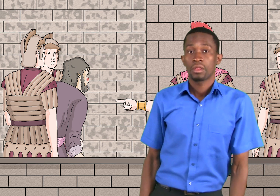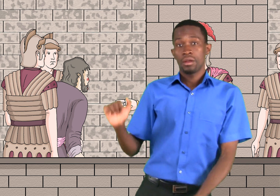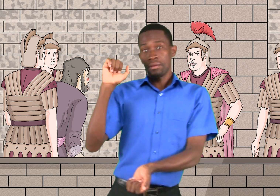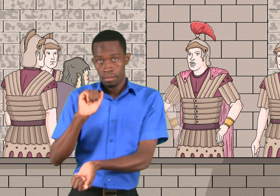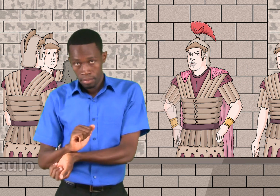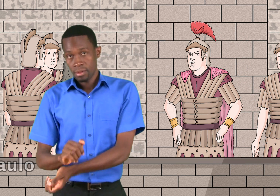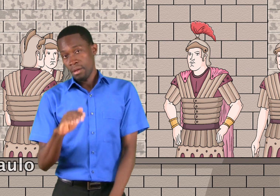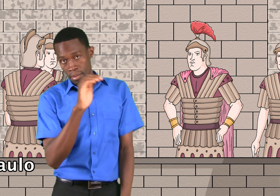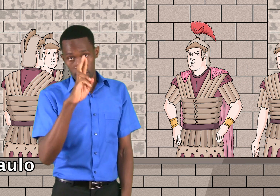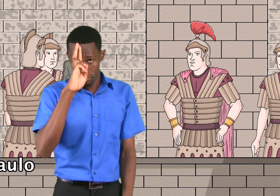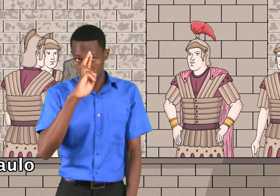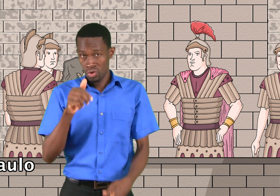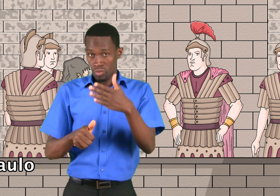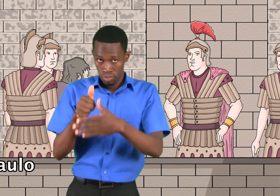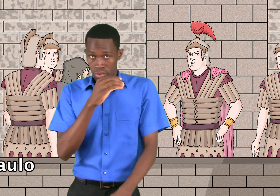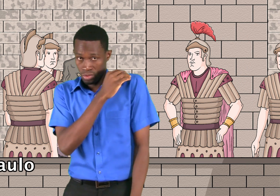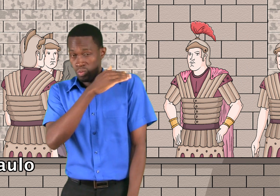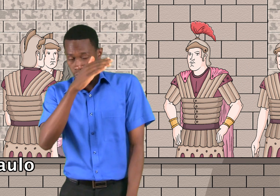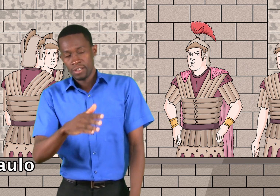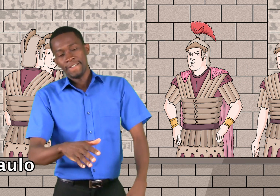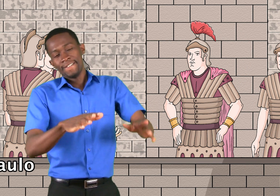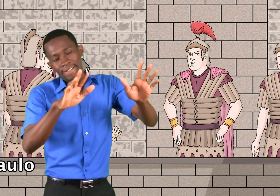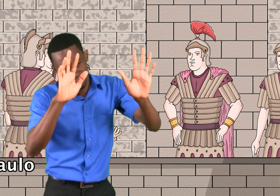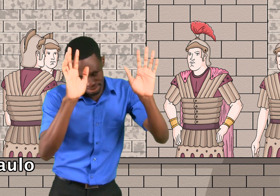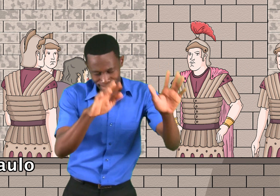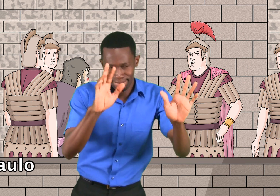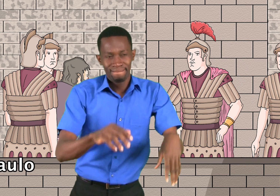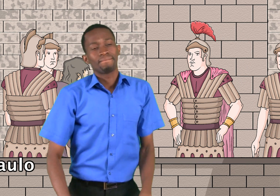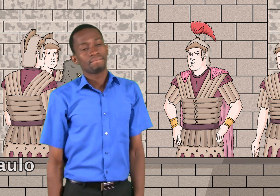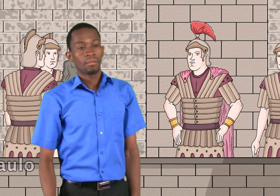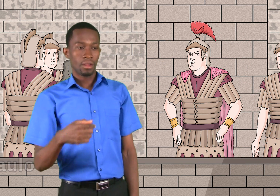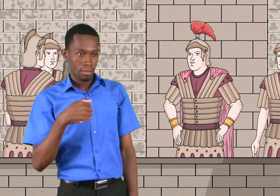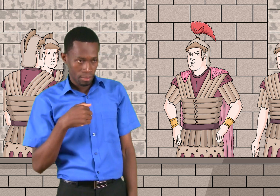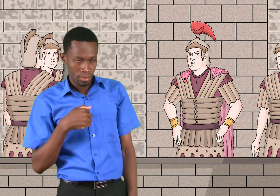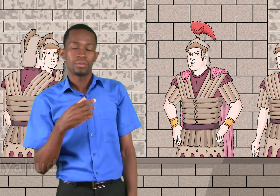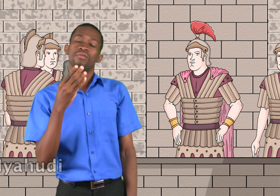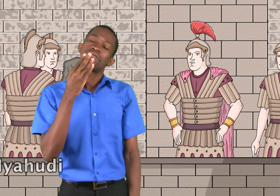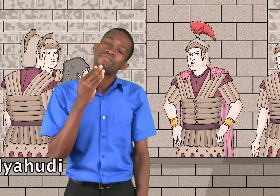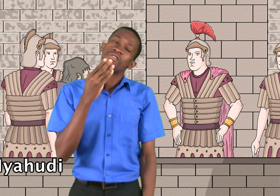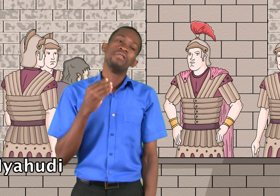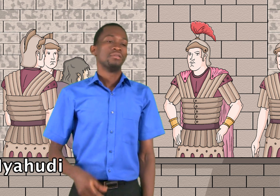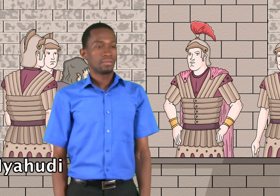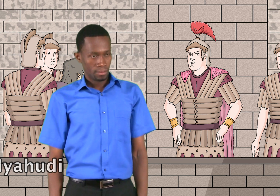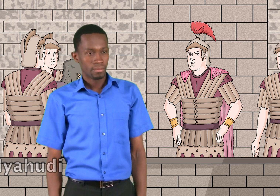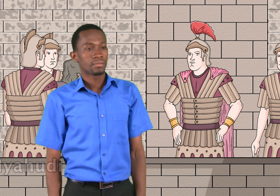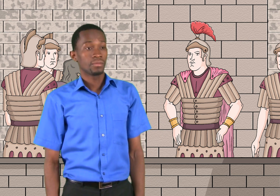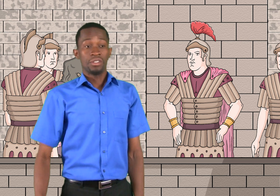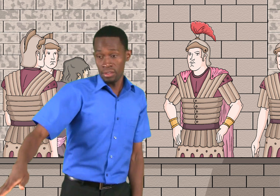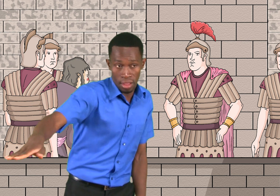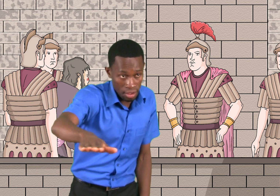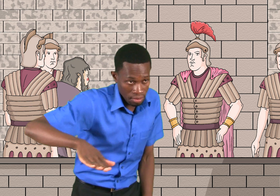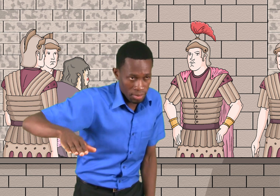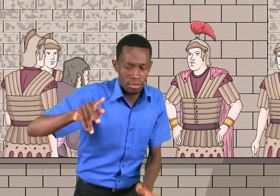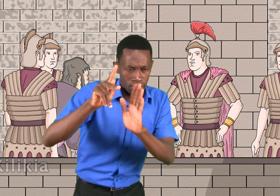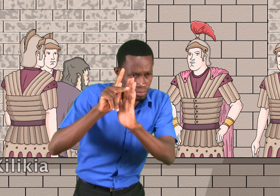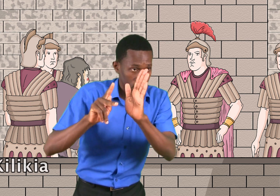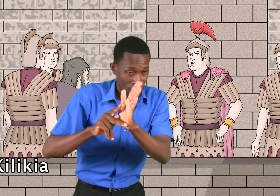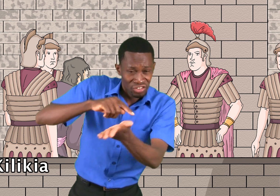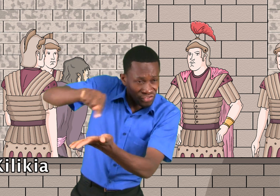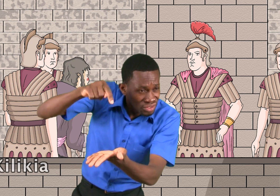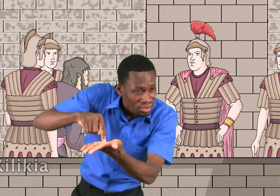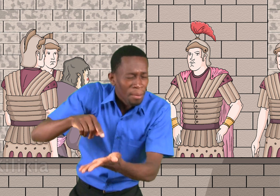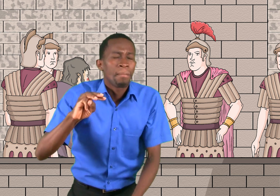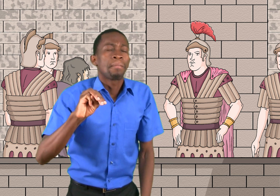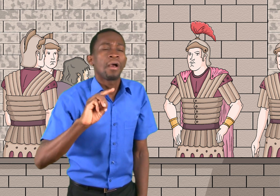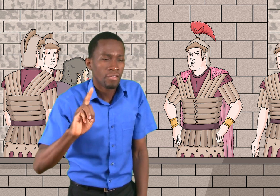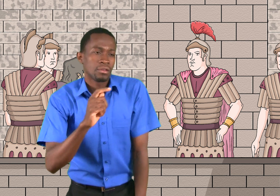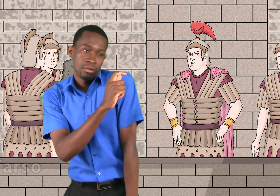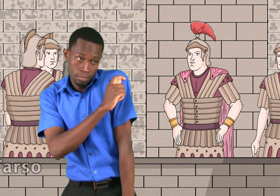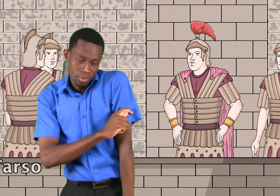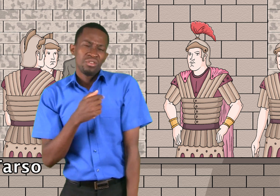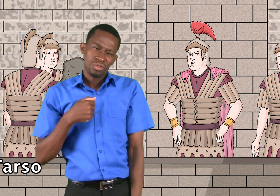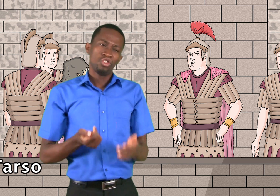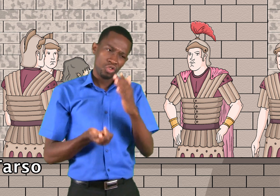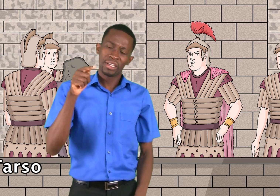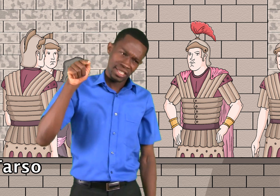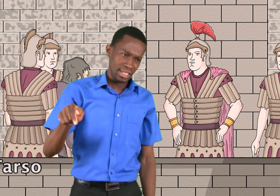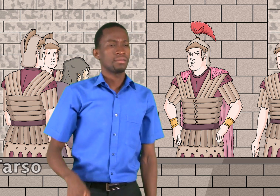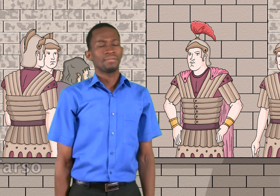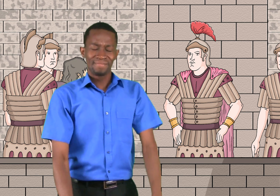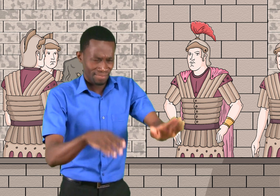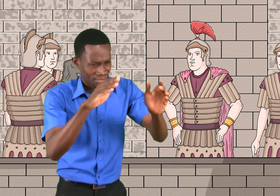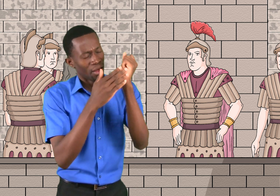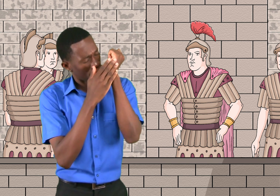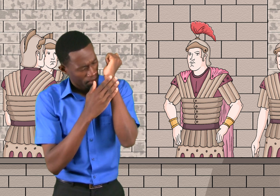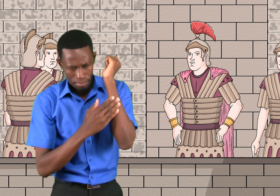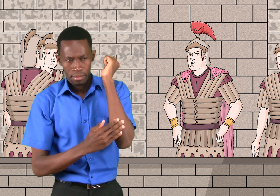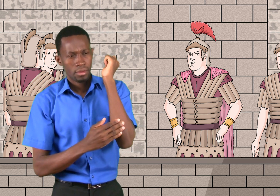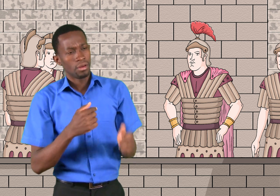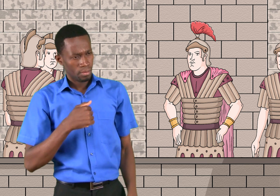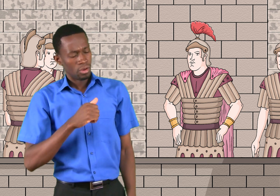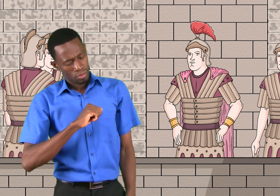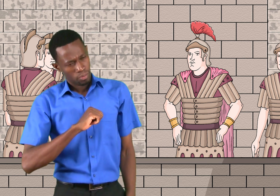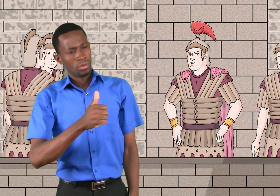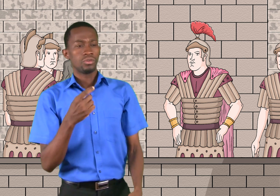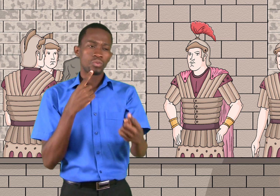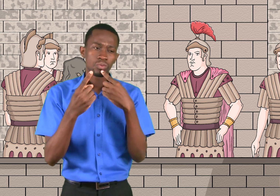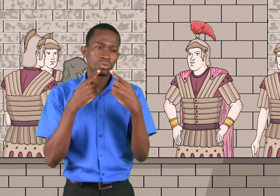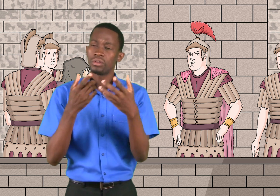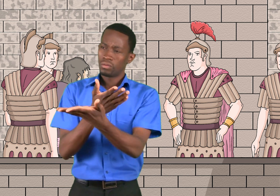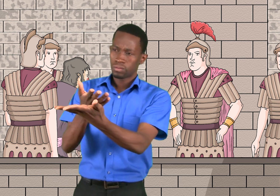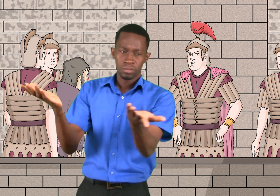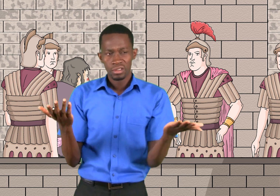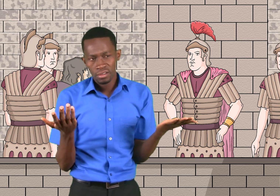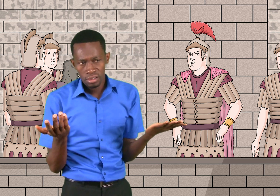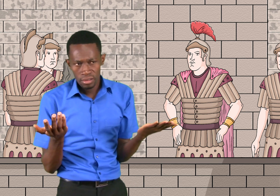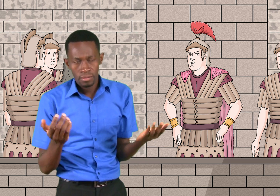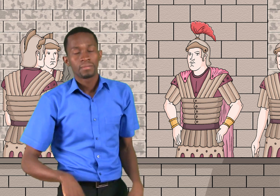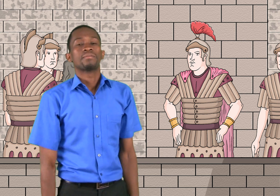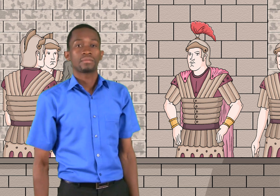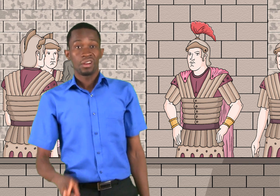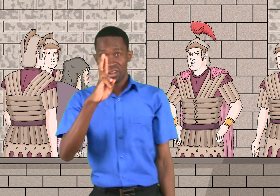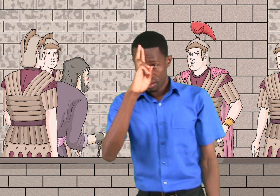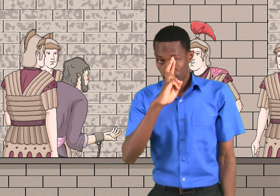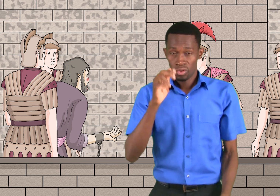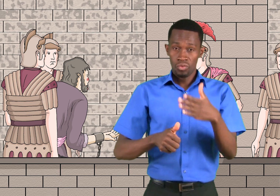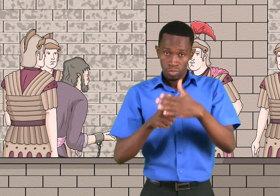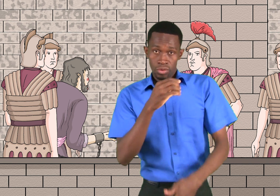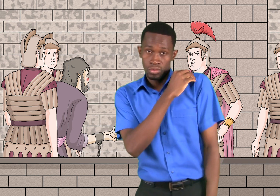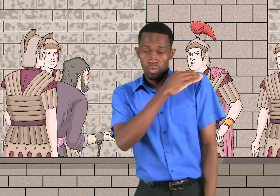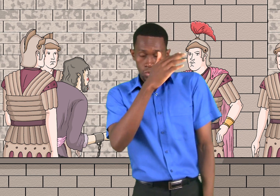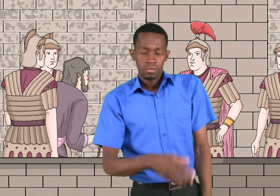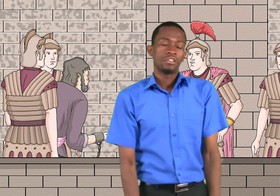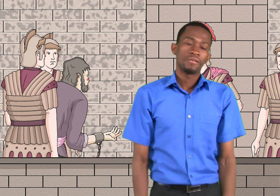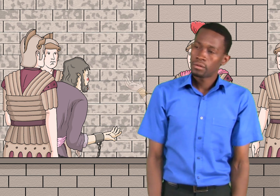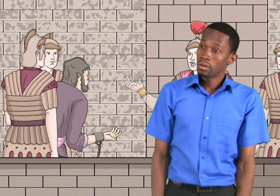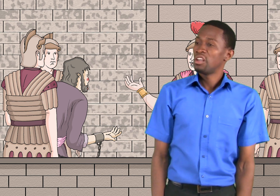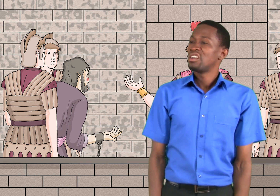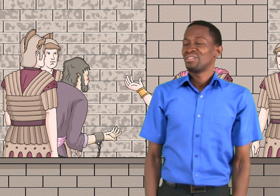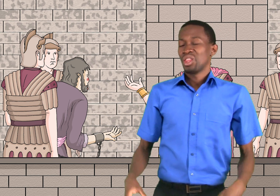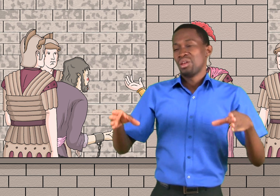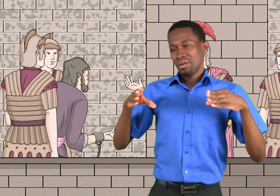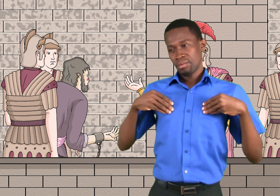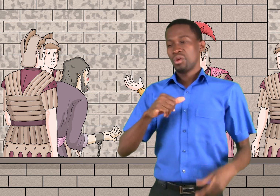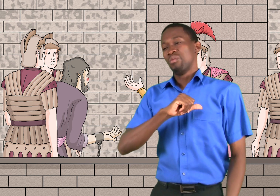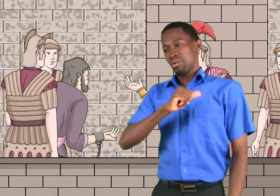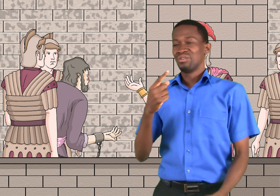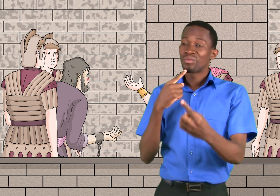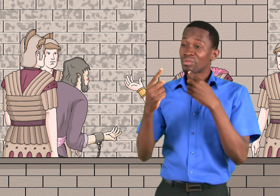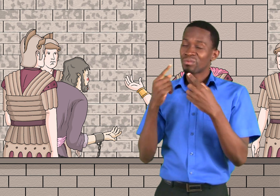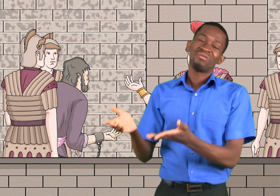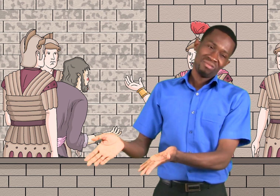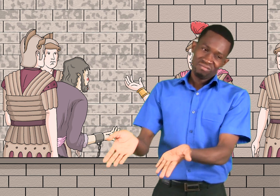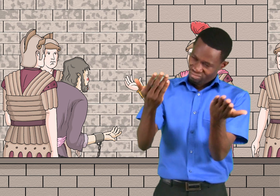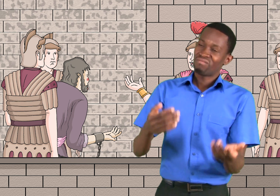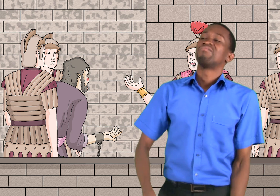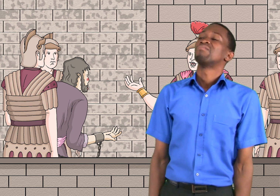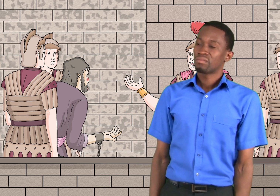But Paul answered, “I am a Jew from Tarsus in Cilicia, a citizen of no ordinary city.